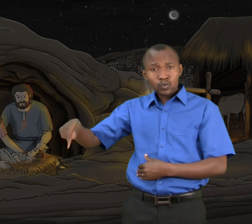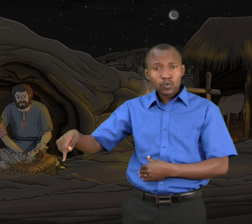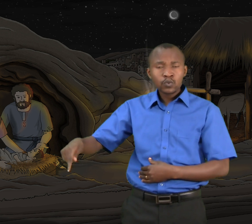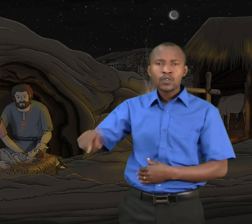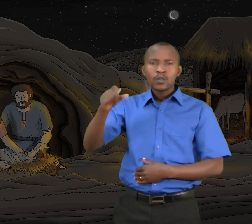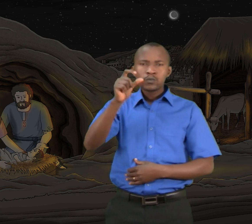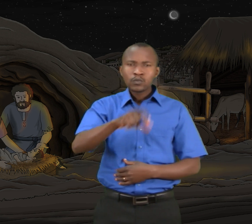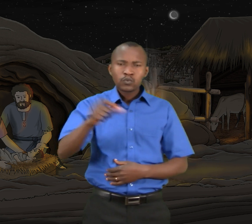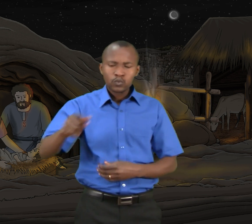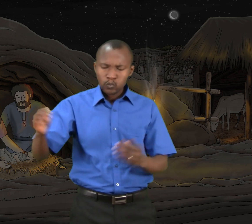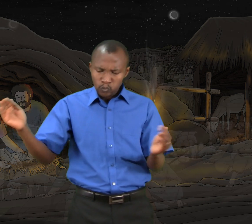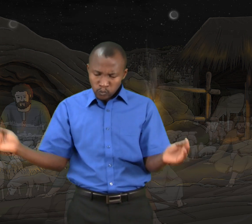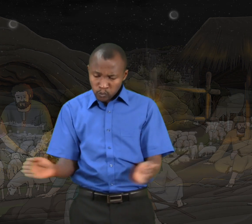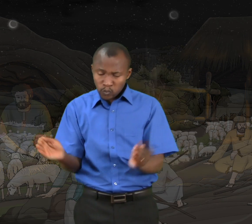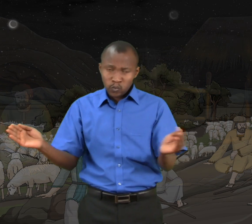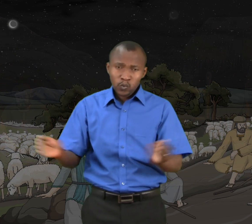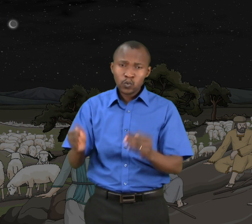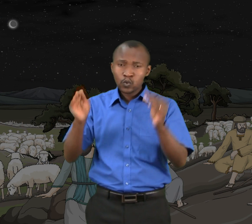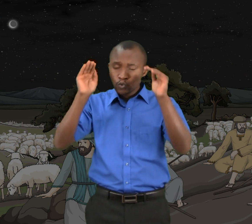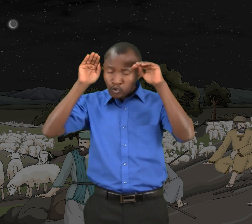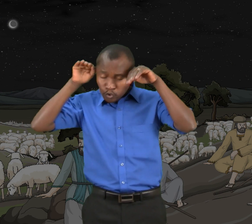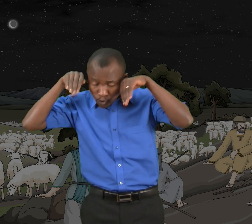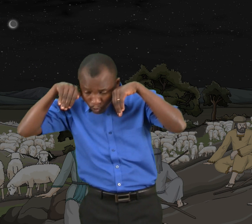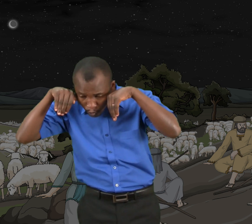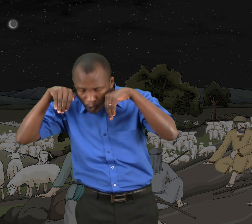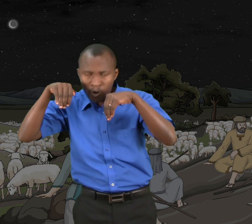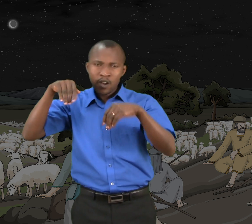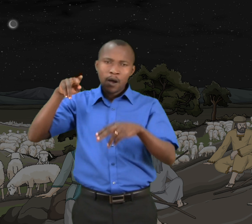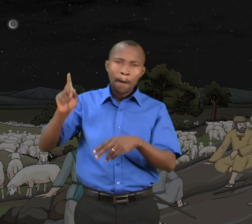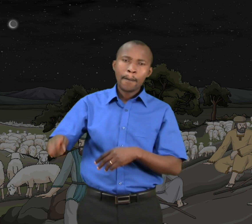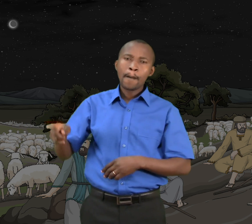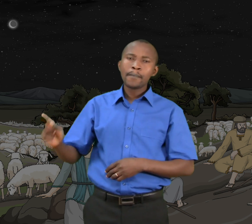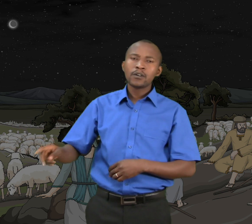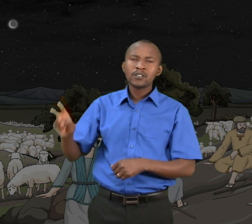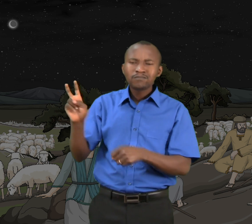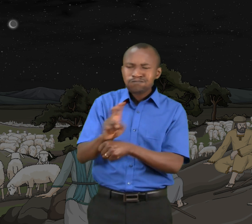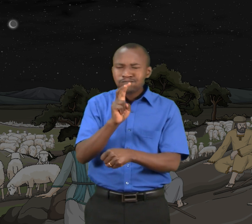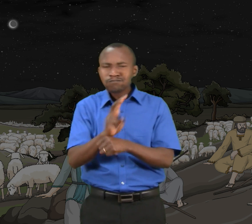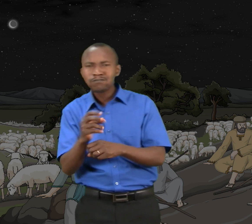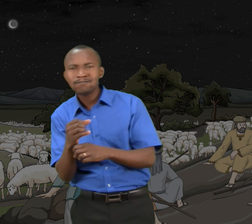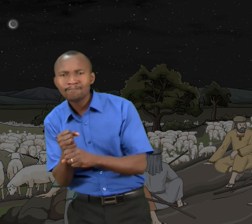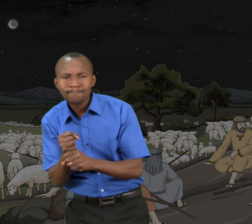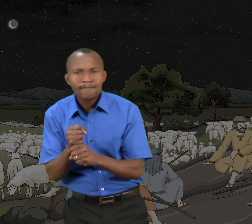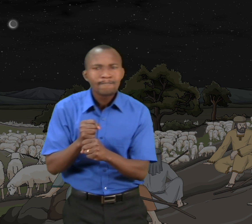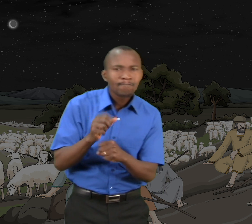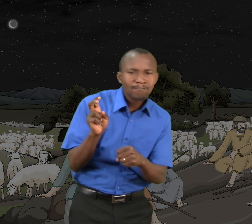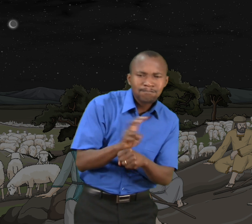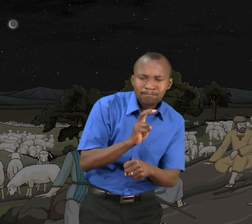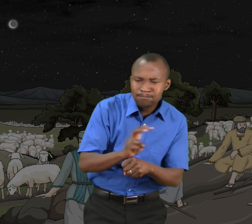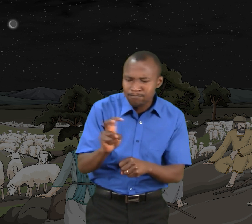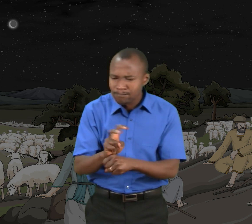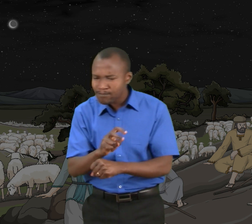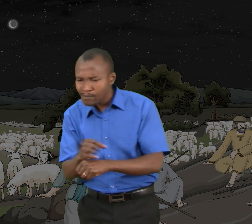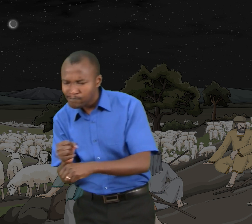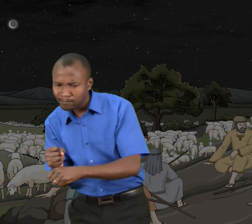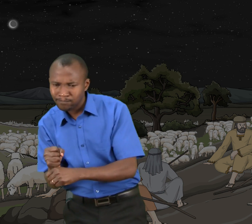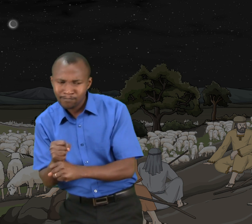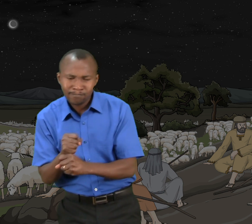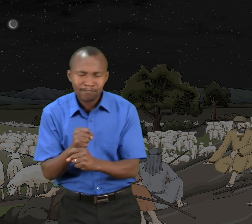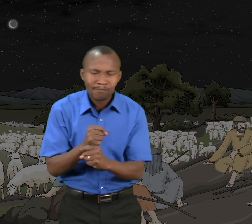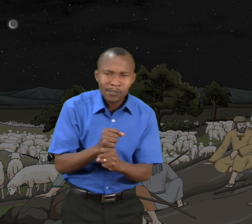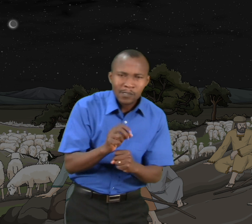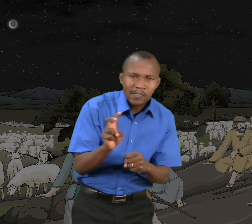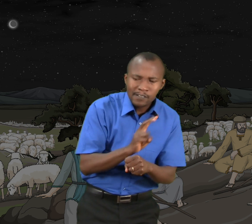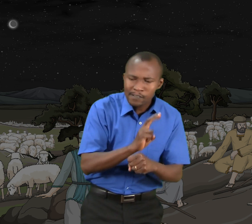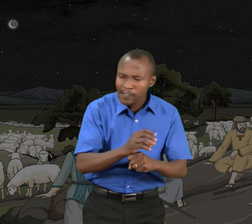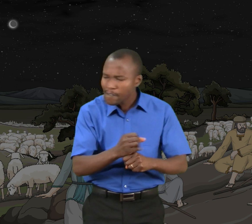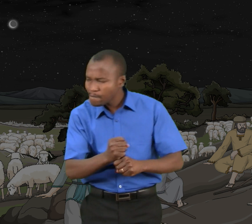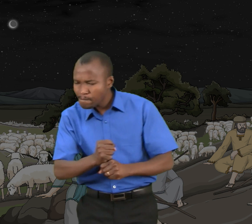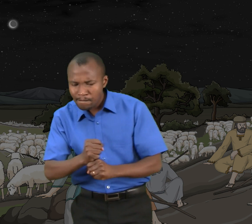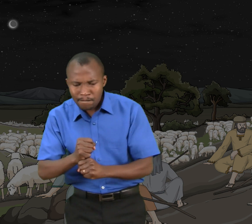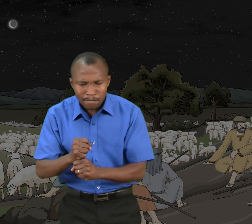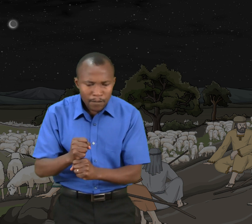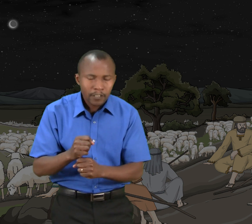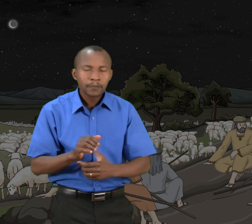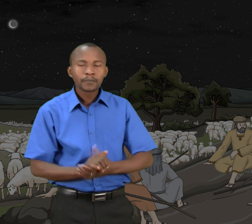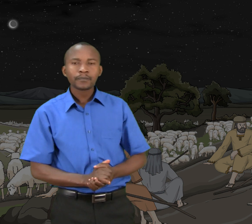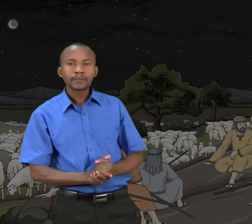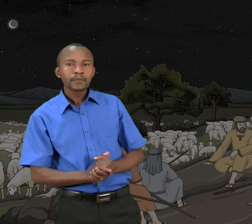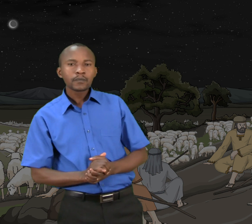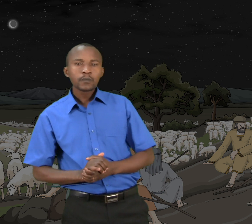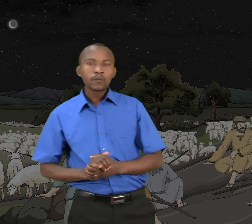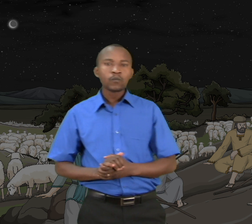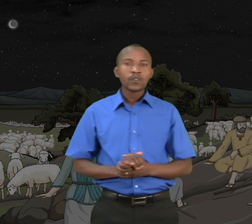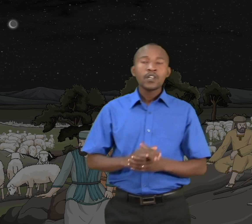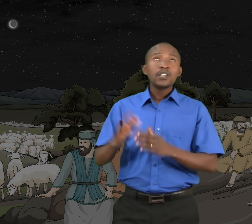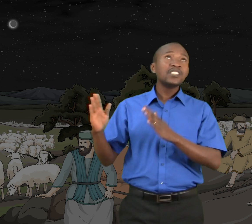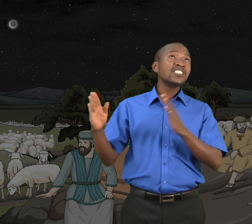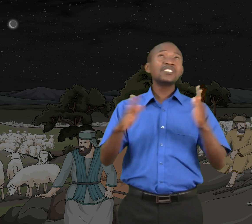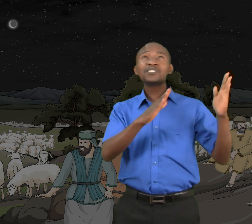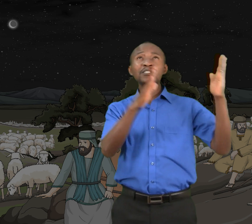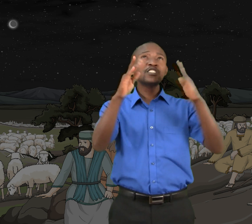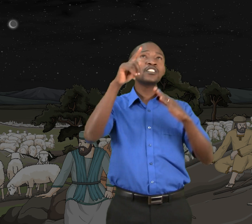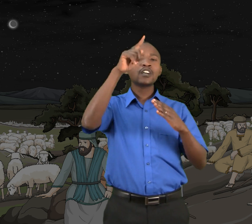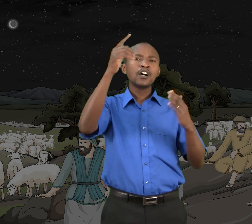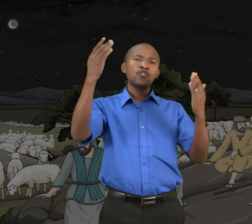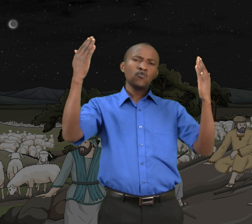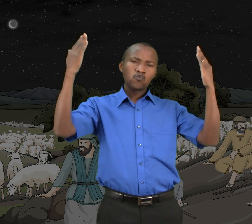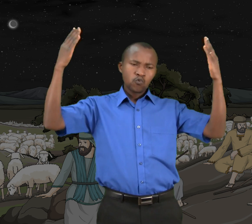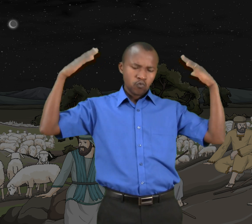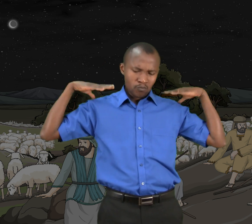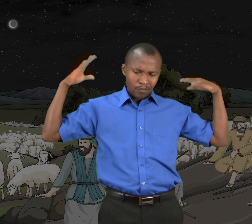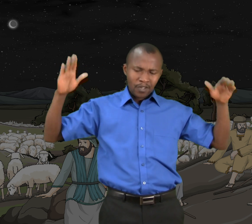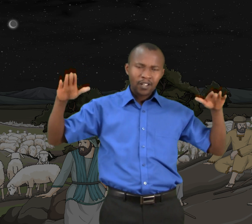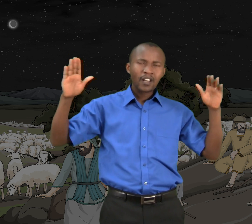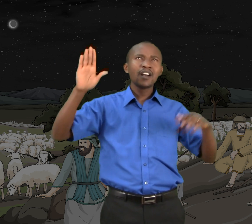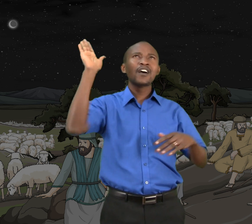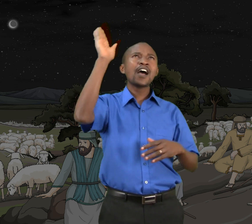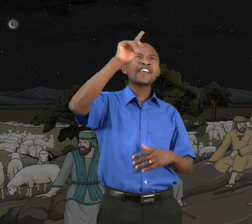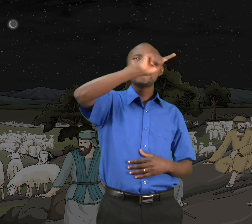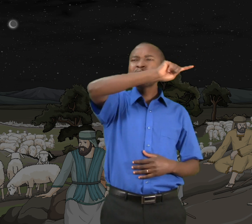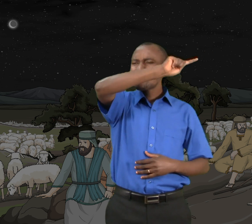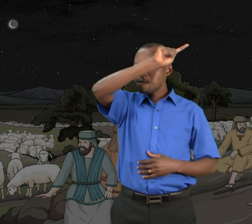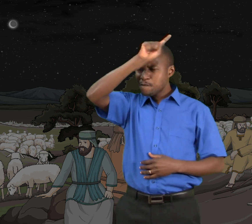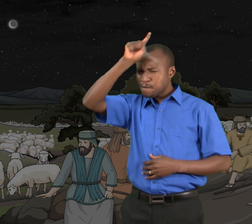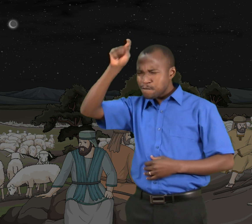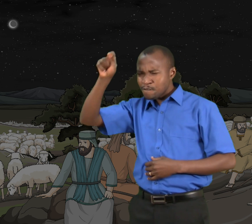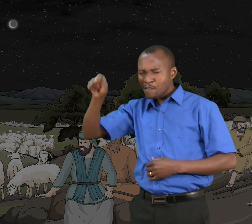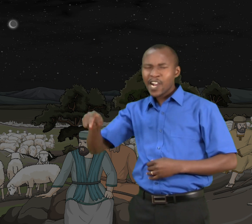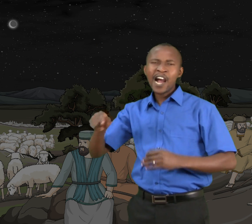And there were shepherds residing in the fields nearby, keeping watch over their flocks by night.